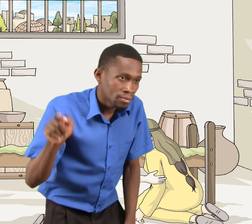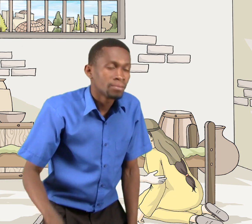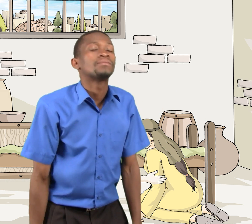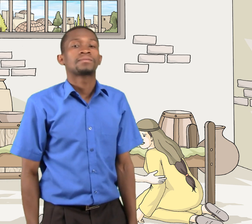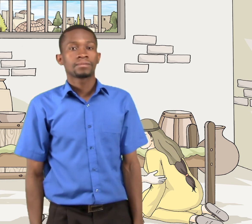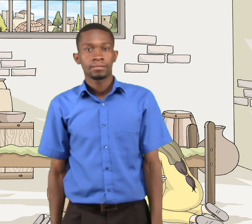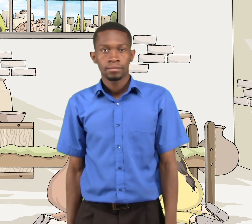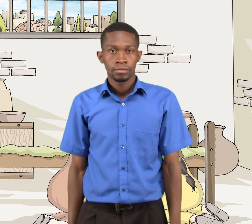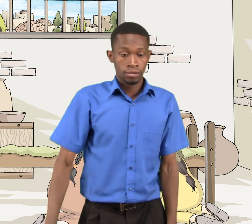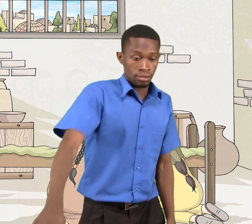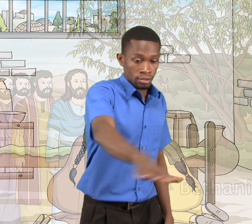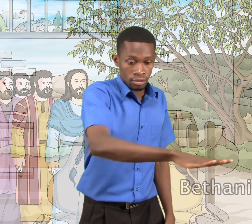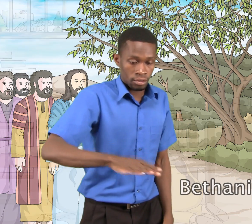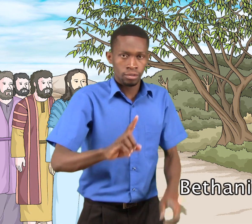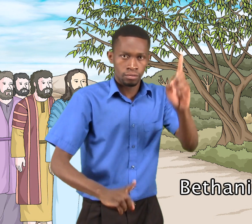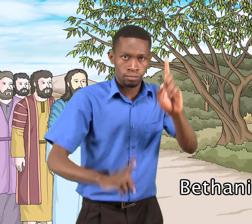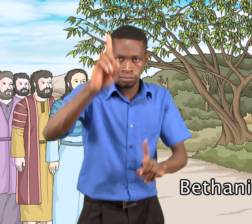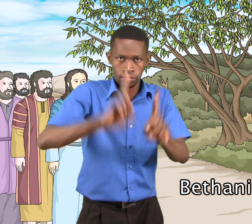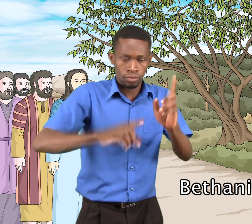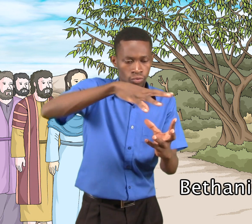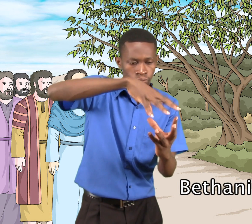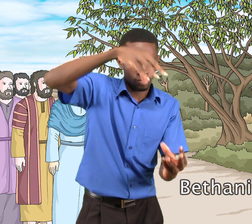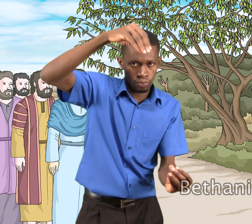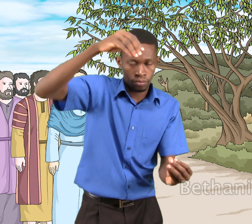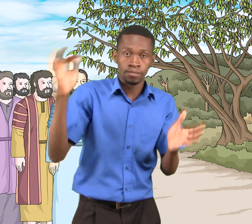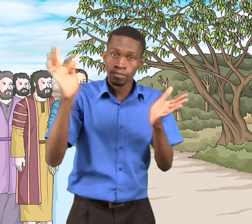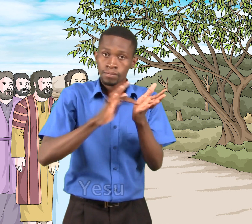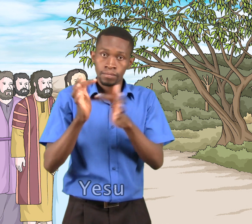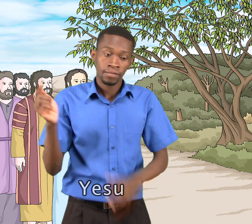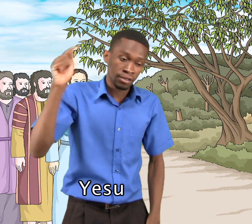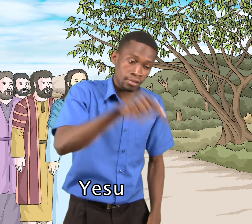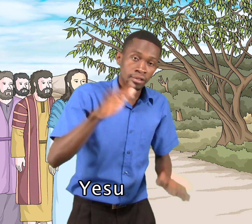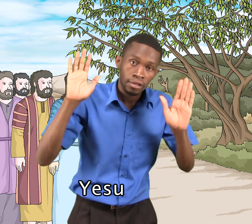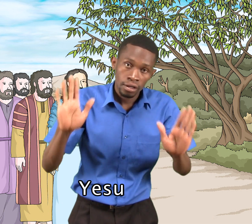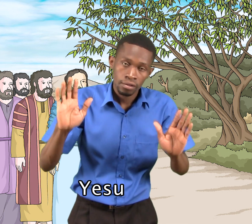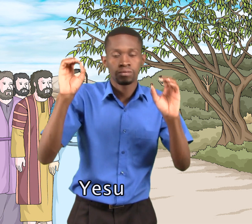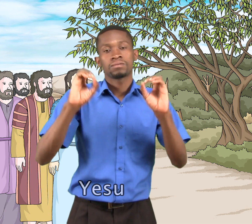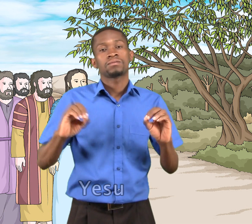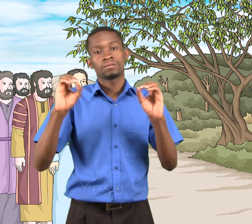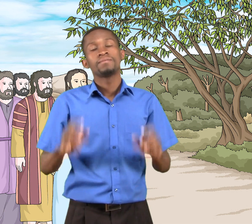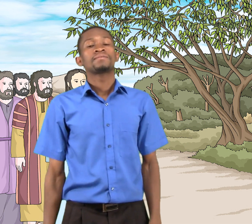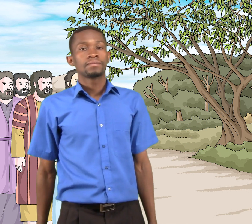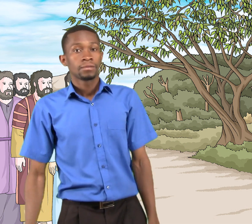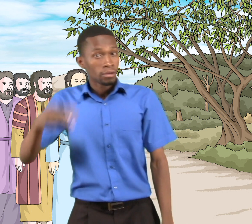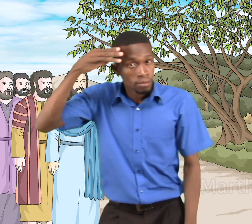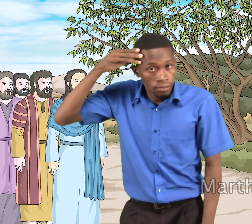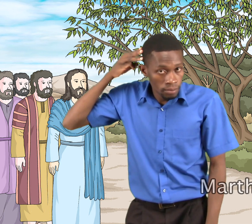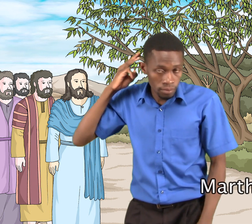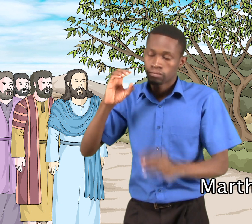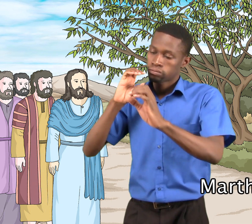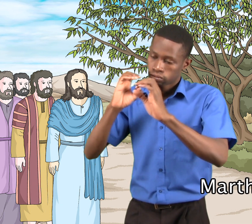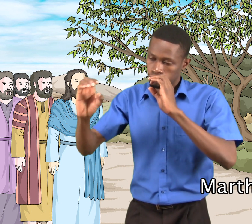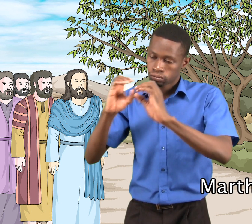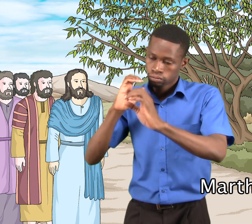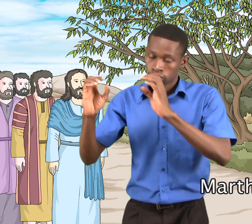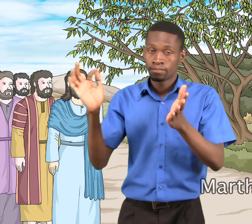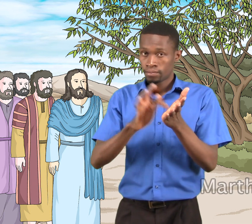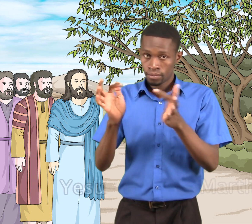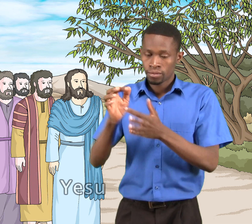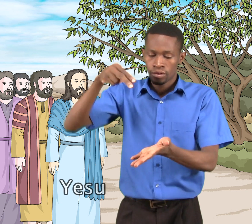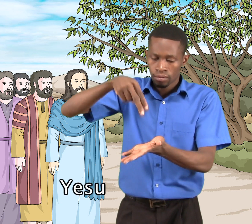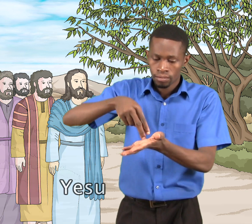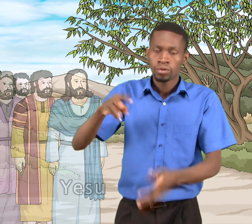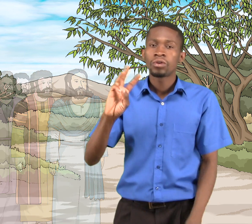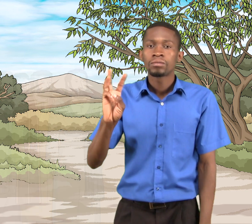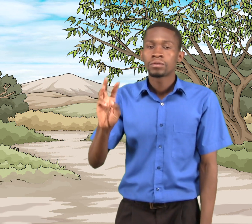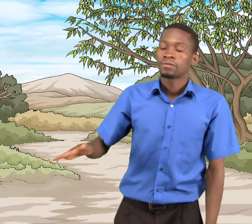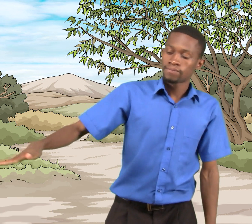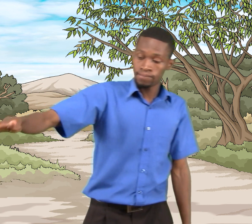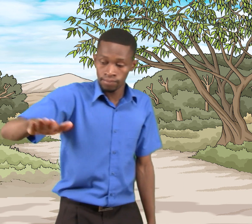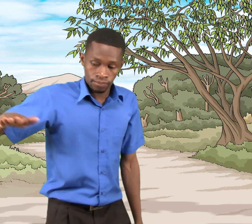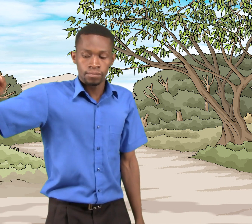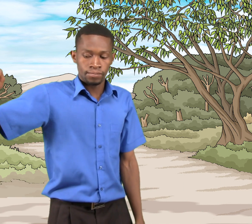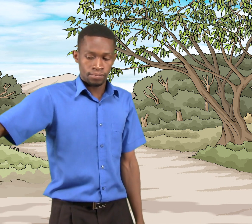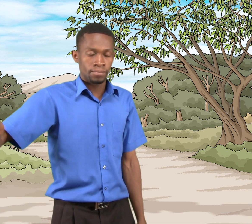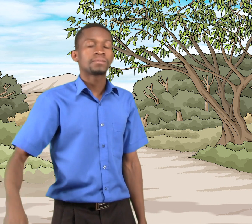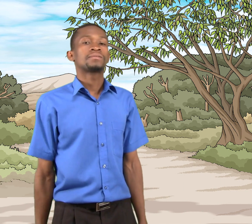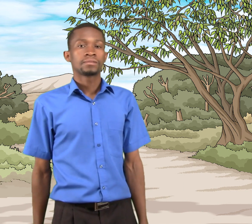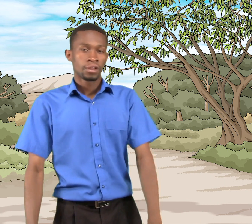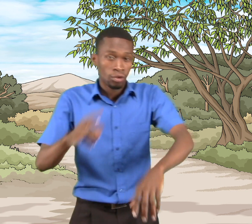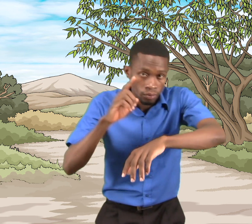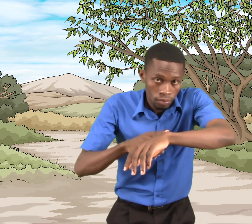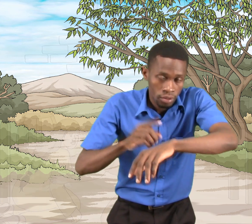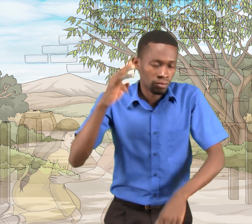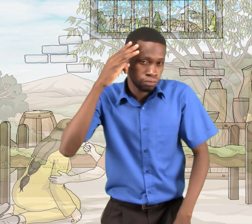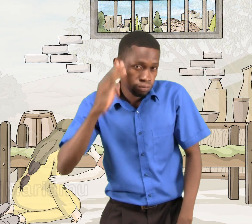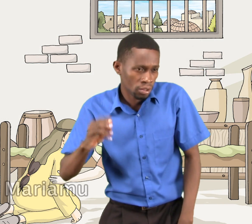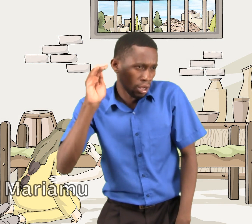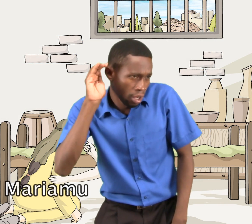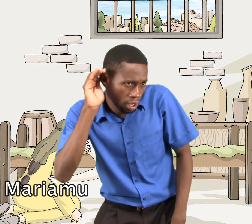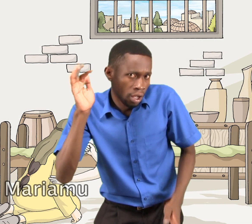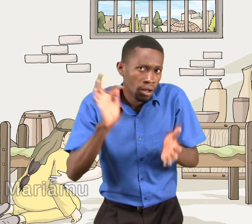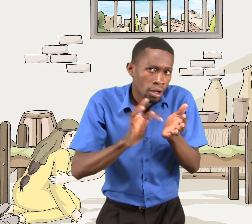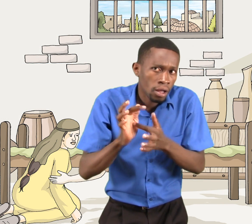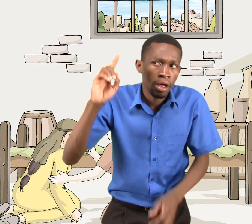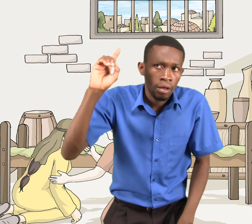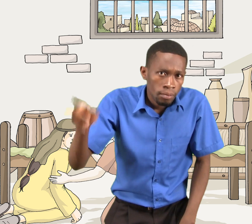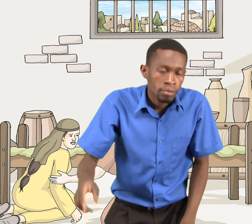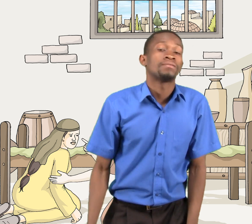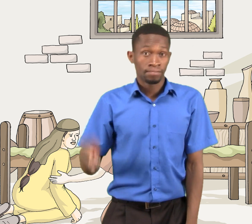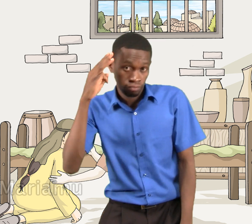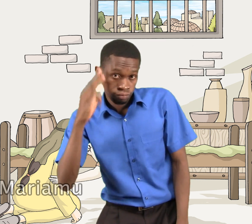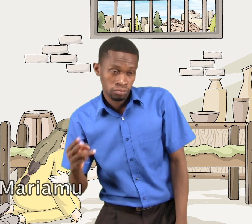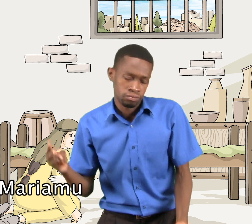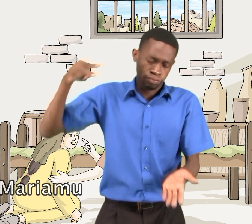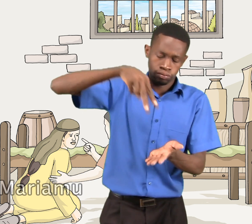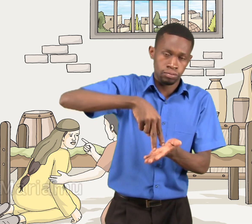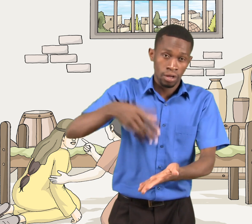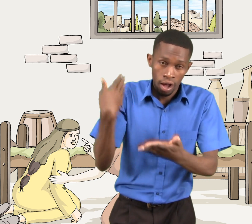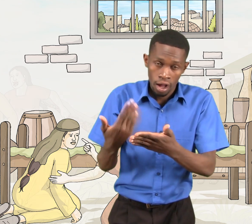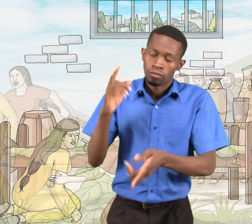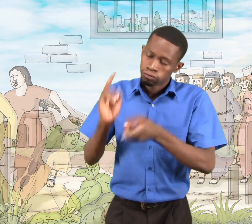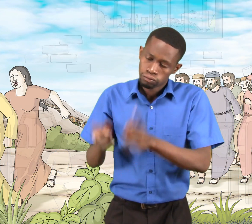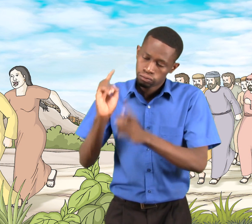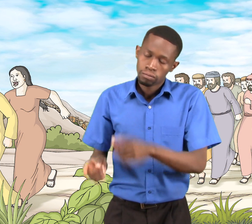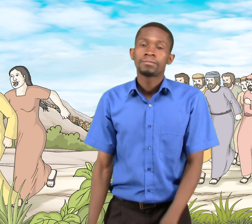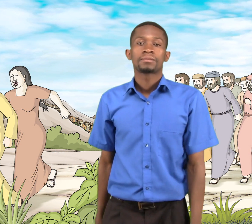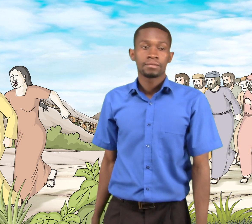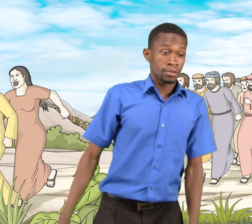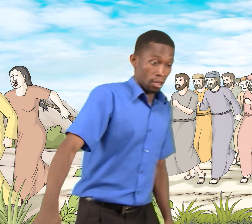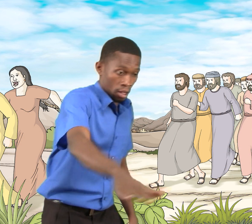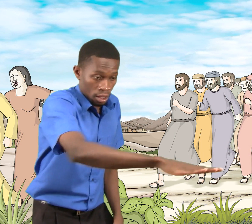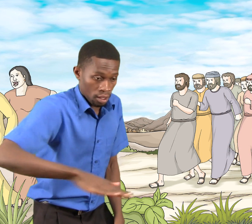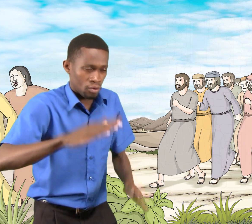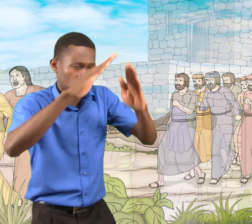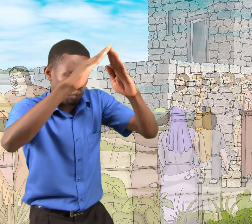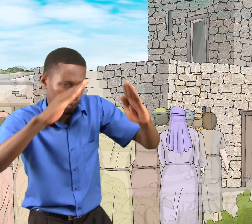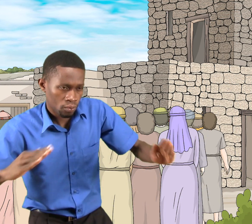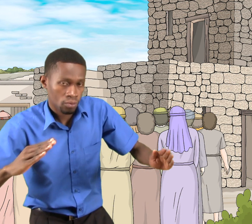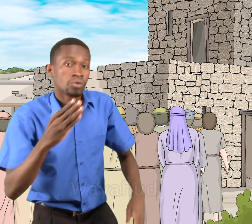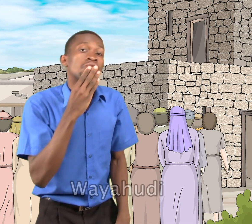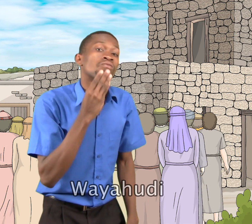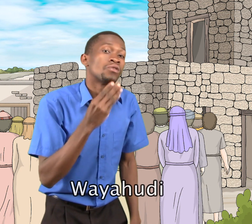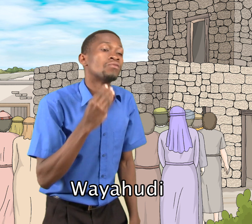Now Jesus had not yet entered the village, but was still at the place where Martha had met Him.